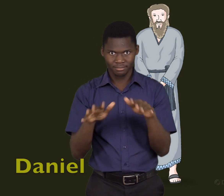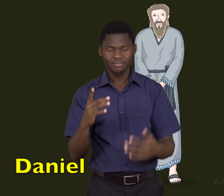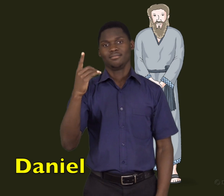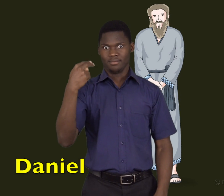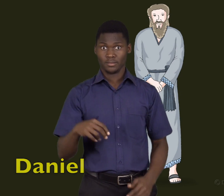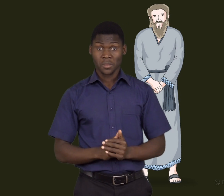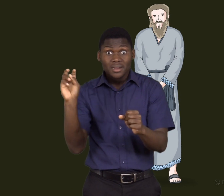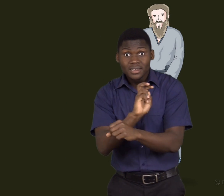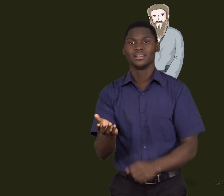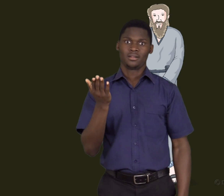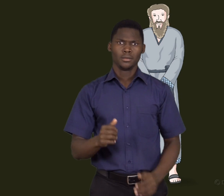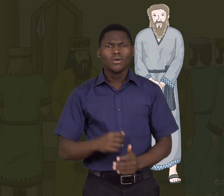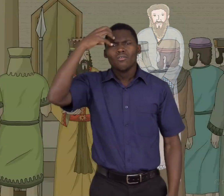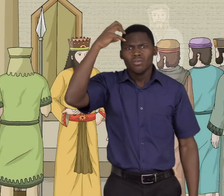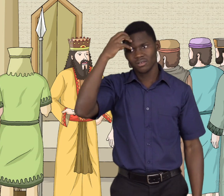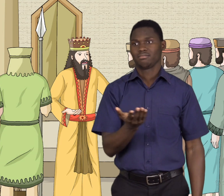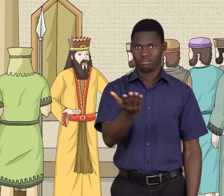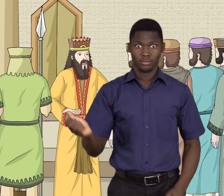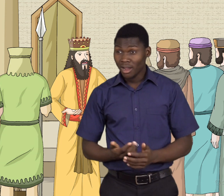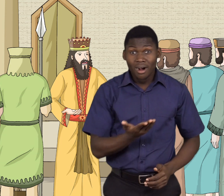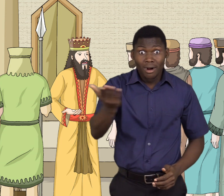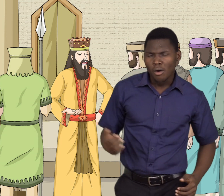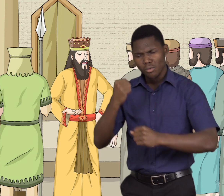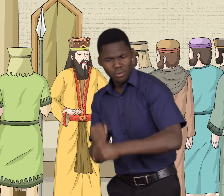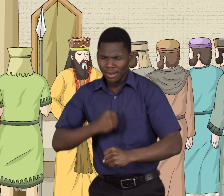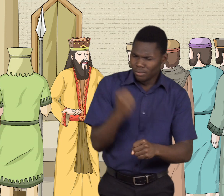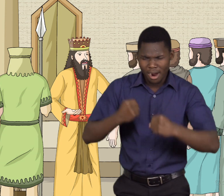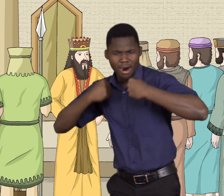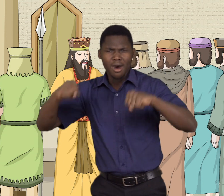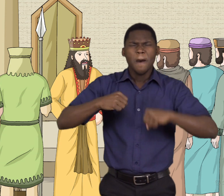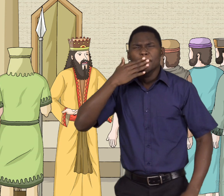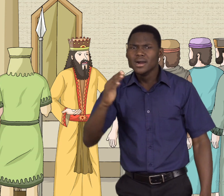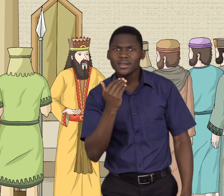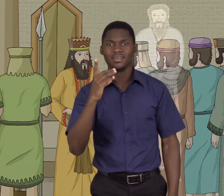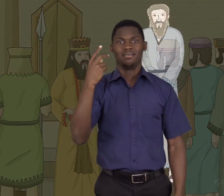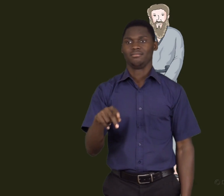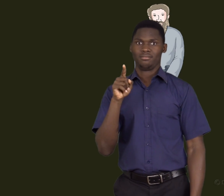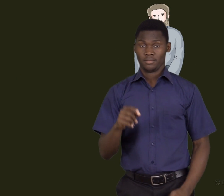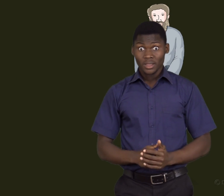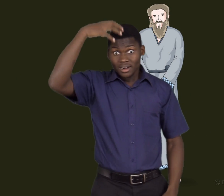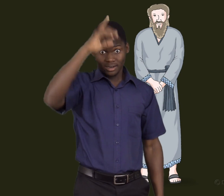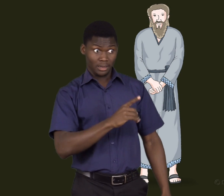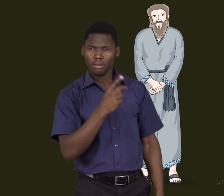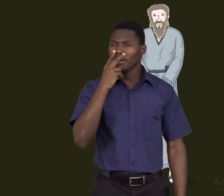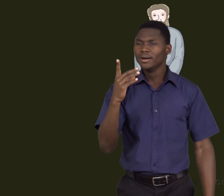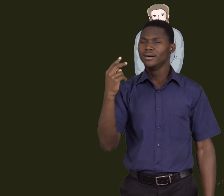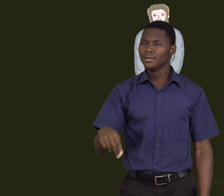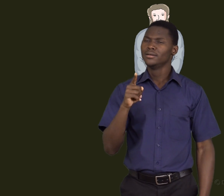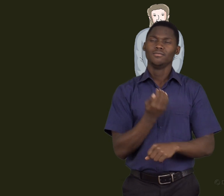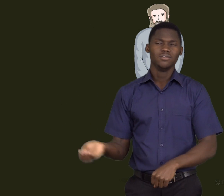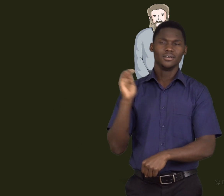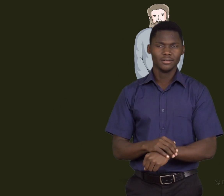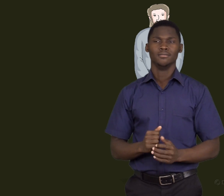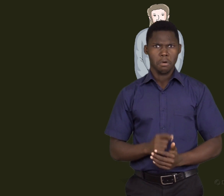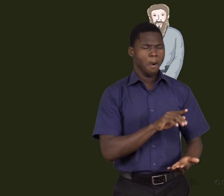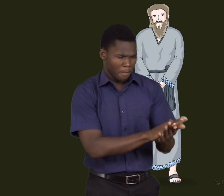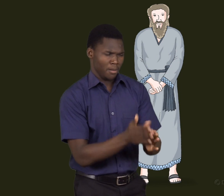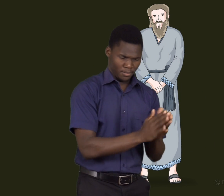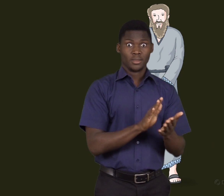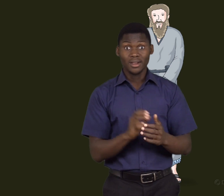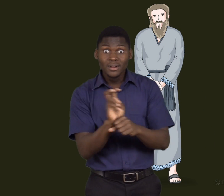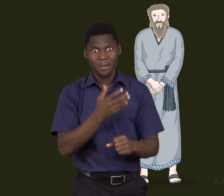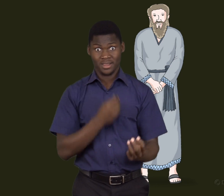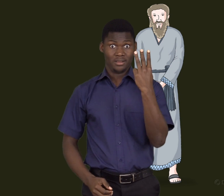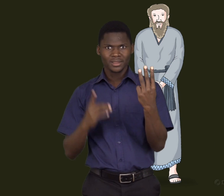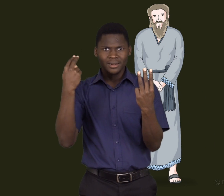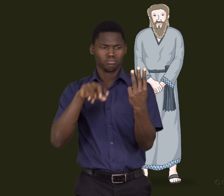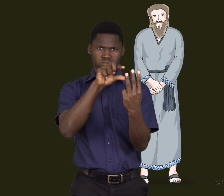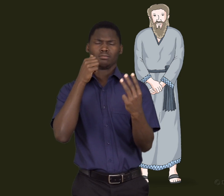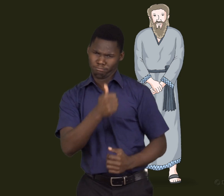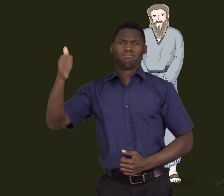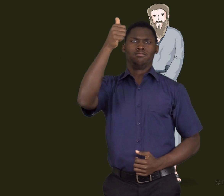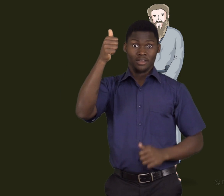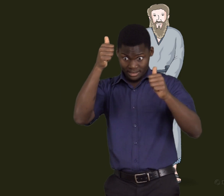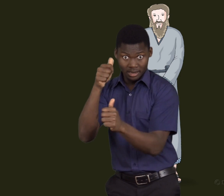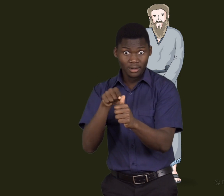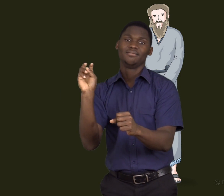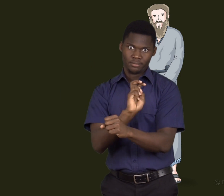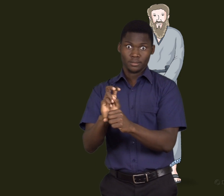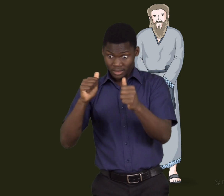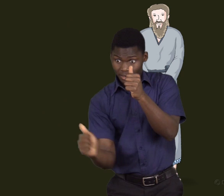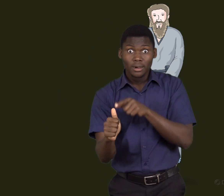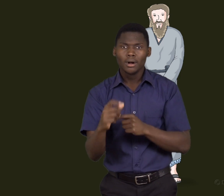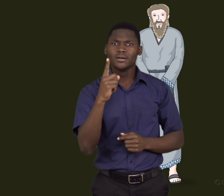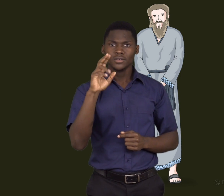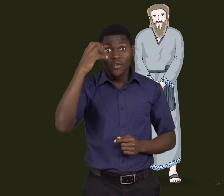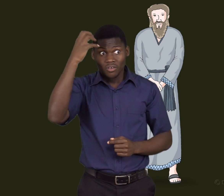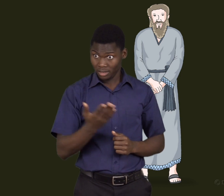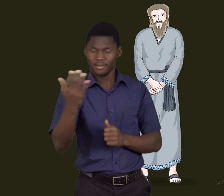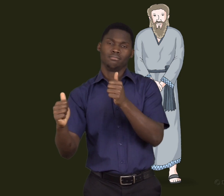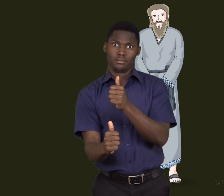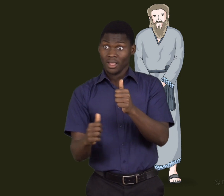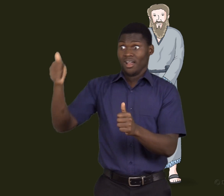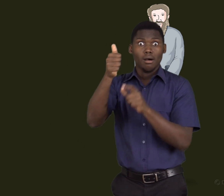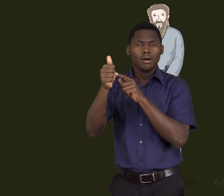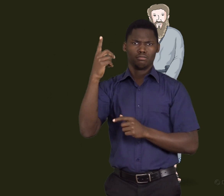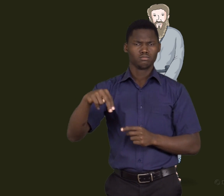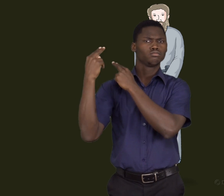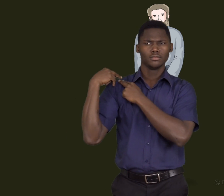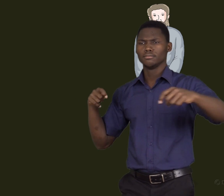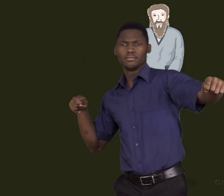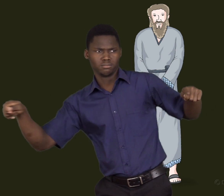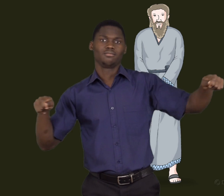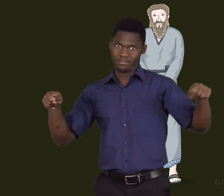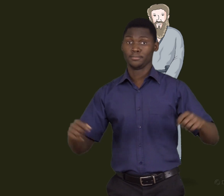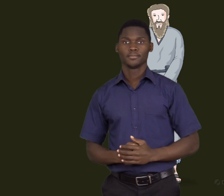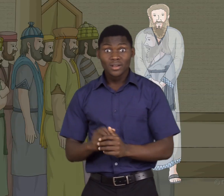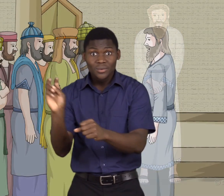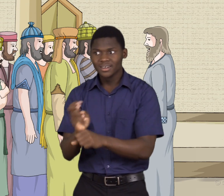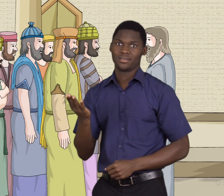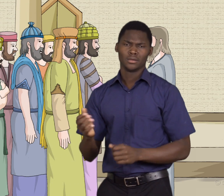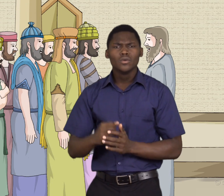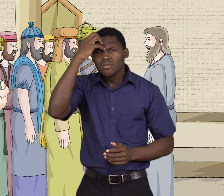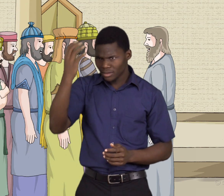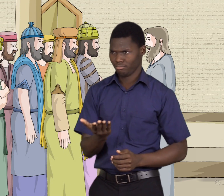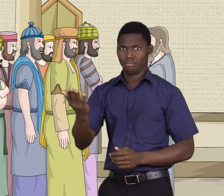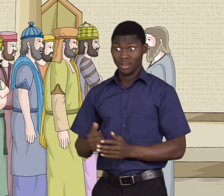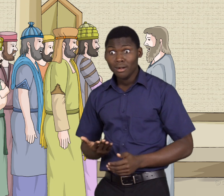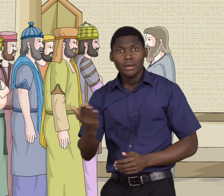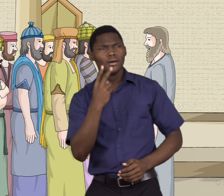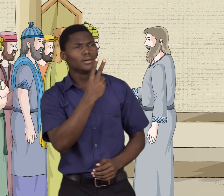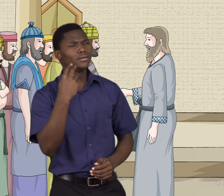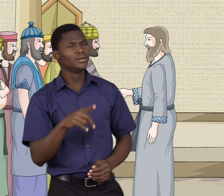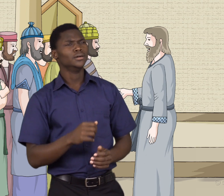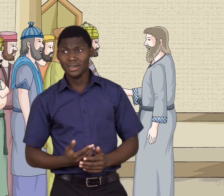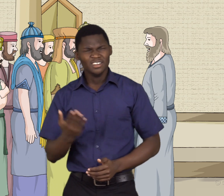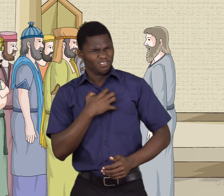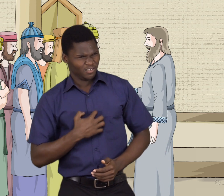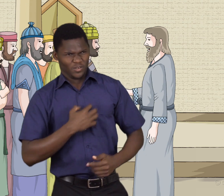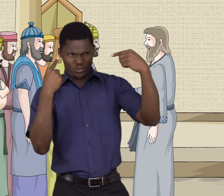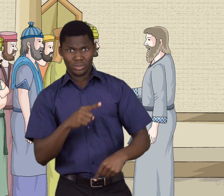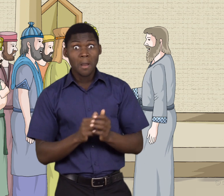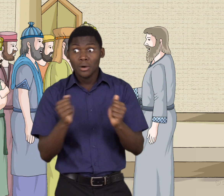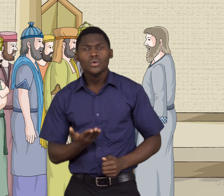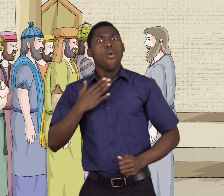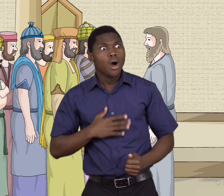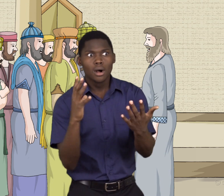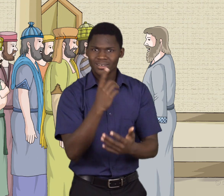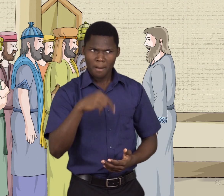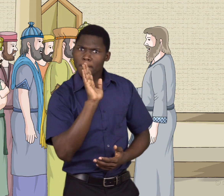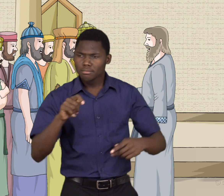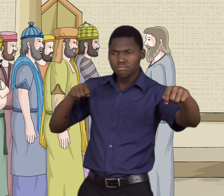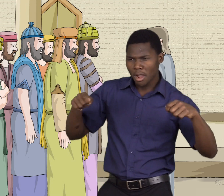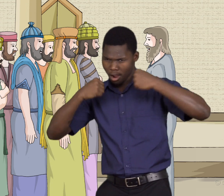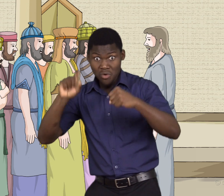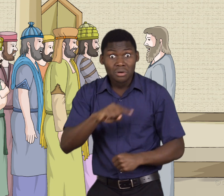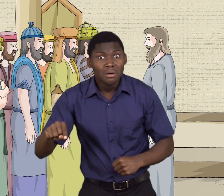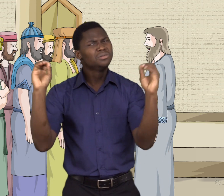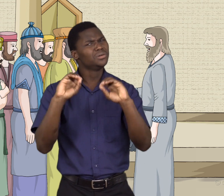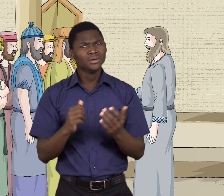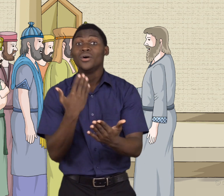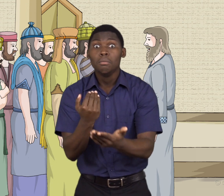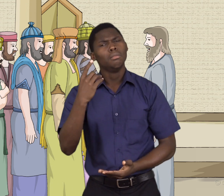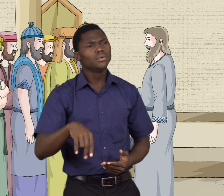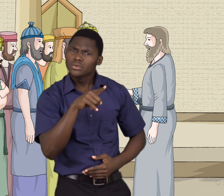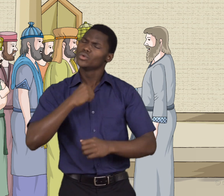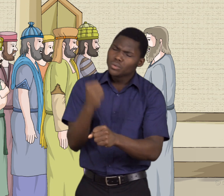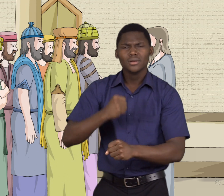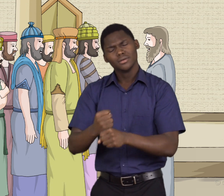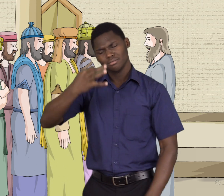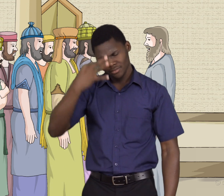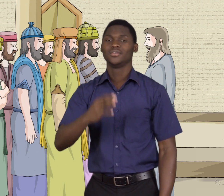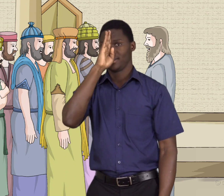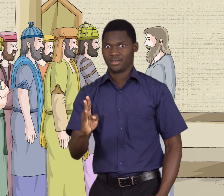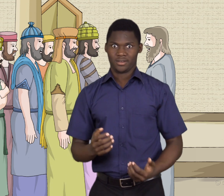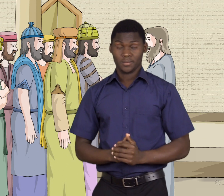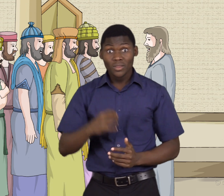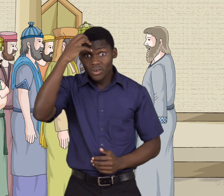Thus the administrators and satraps sought a charge against Daniel concerning the kingdom, but they could find no charge or corruption, because he was trustworthy, and no negligence or corruption was found in him.